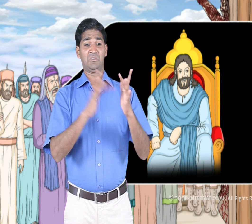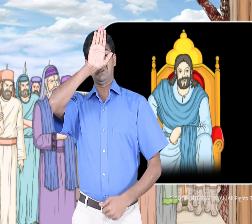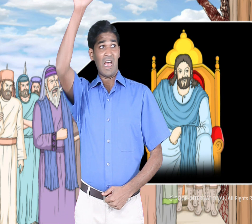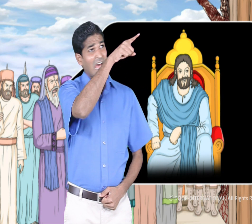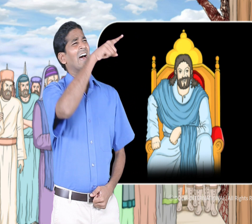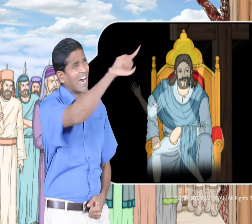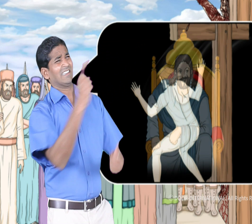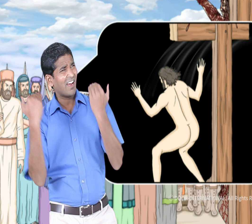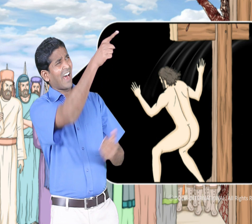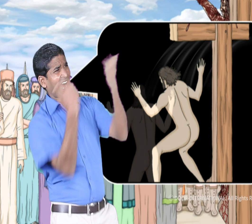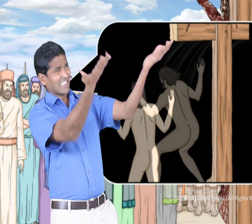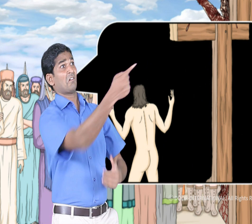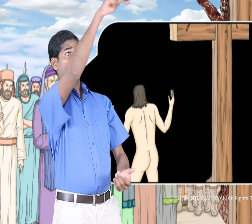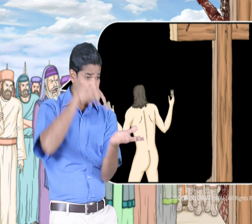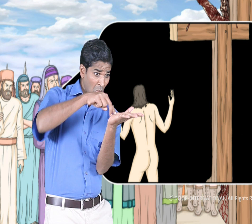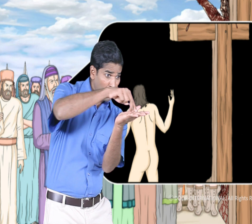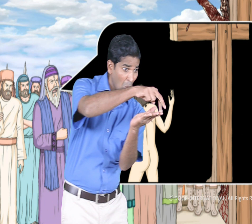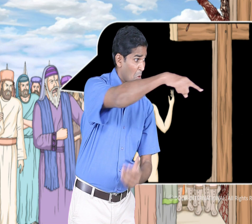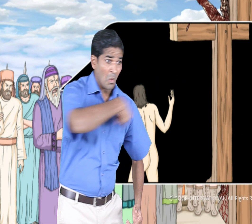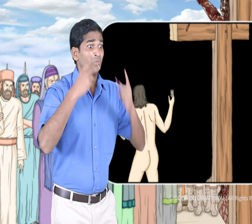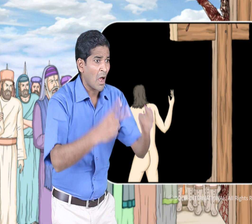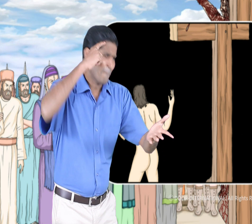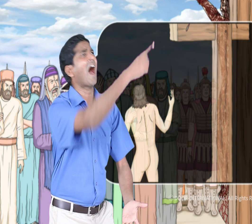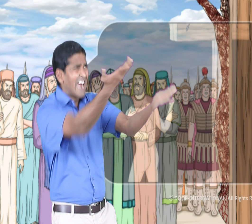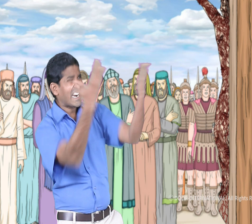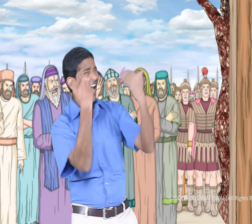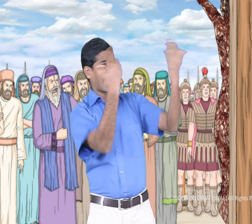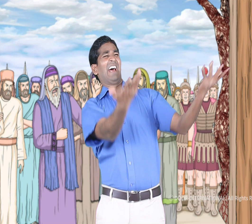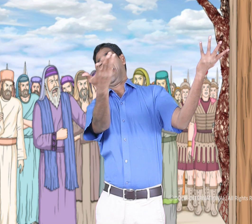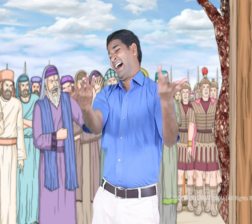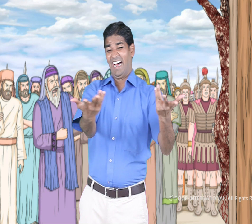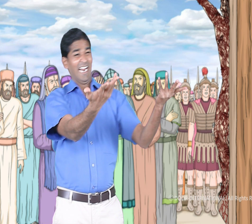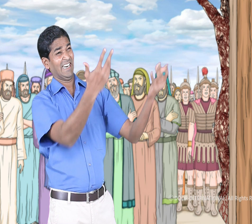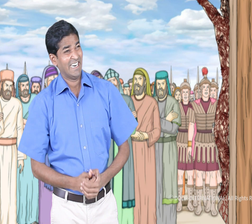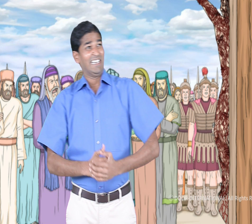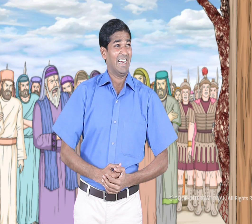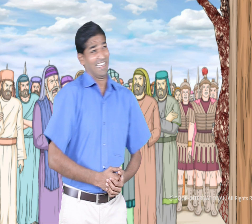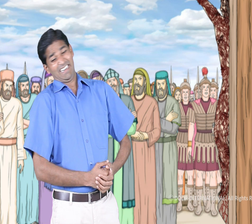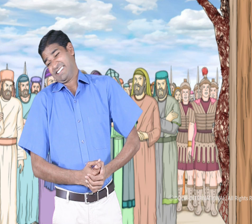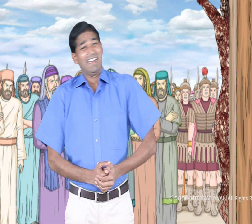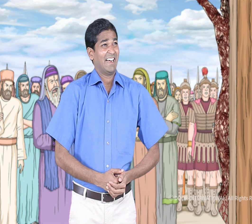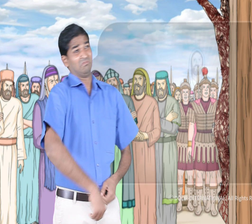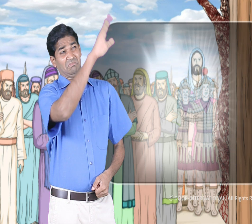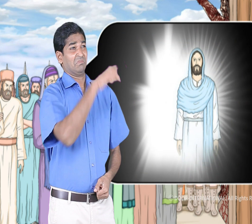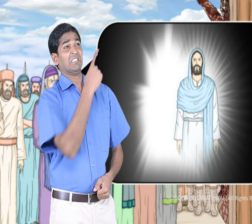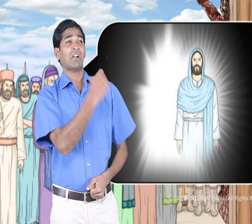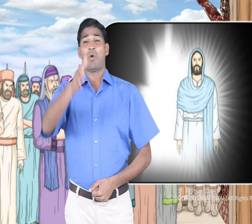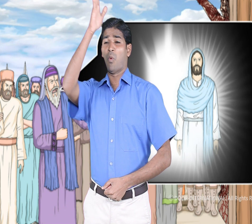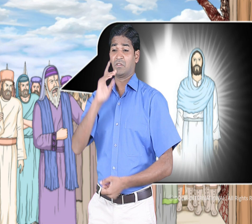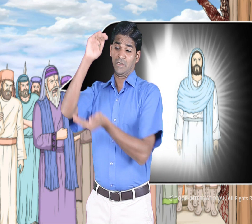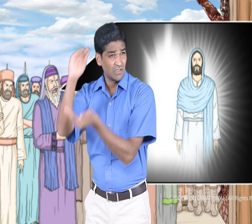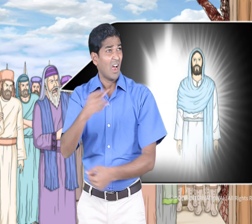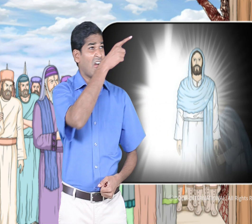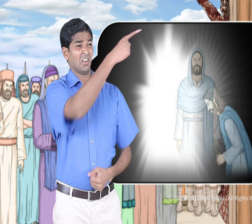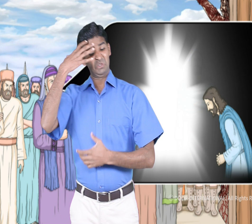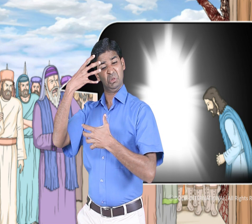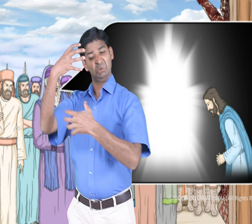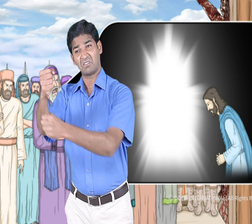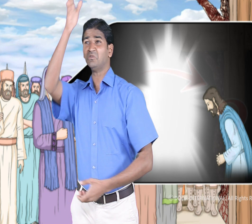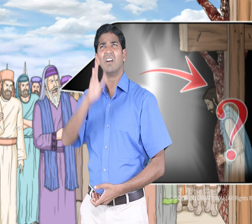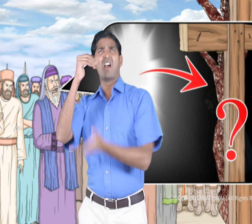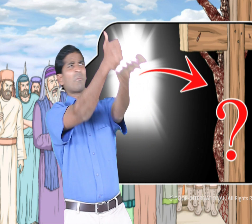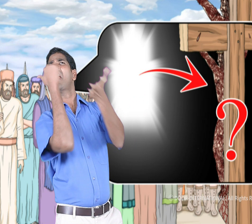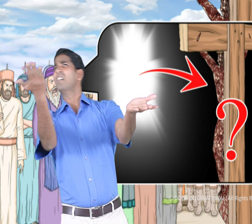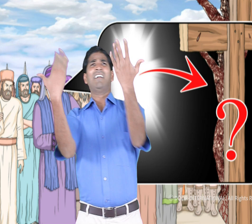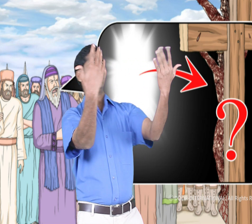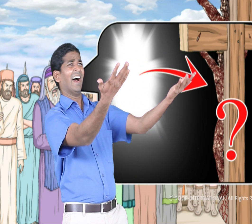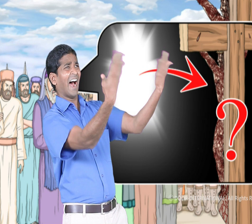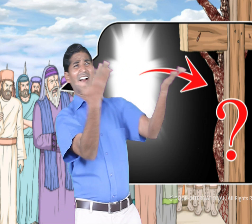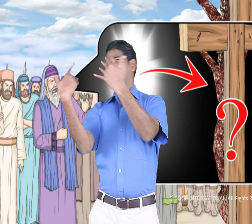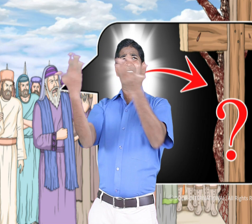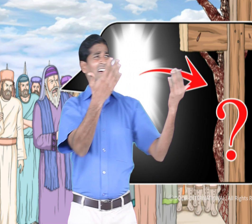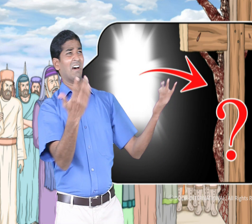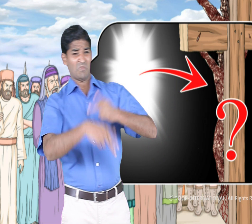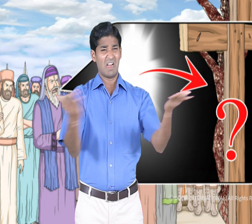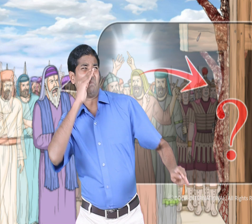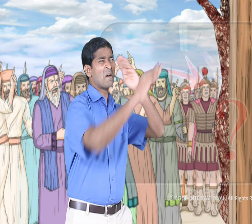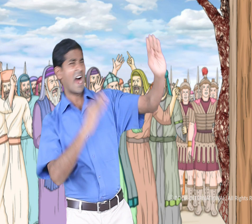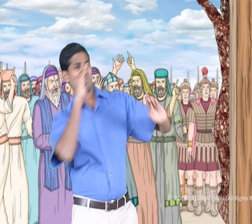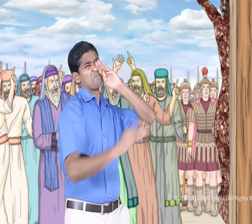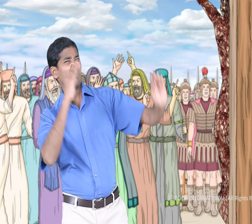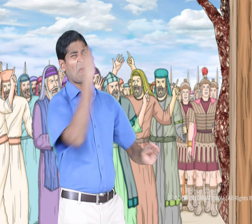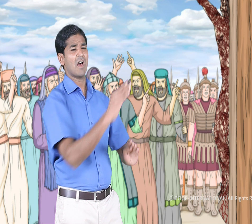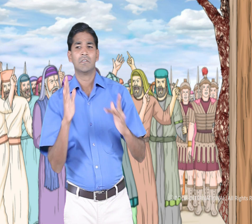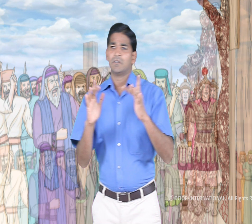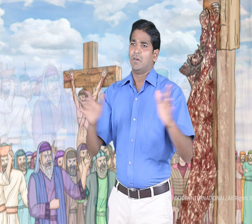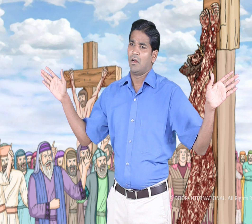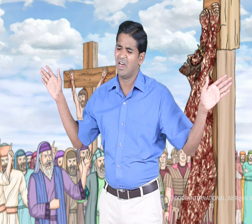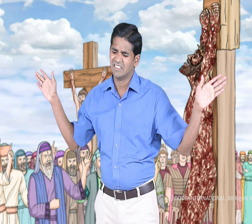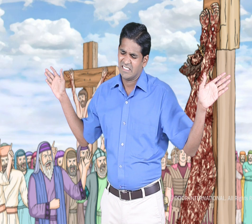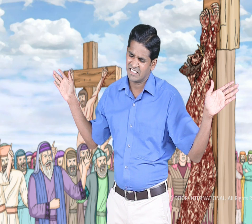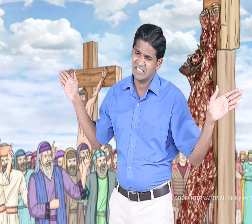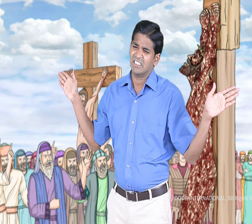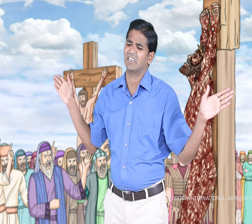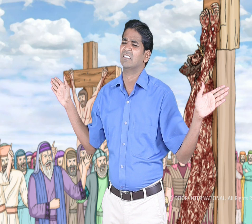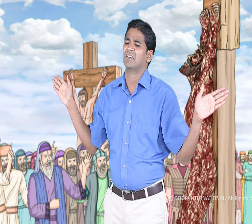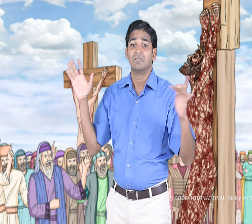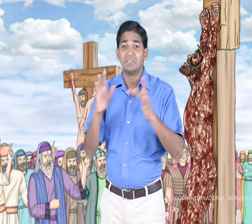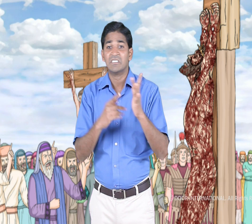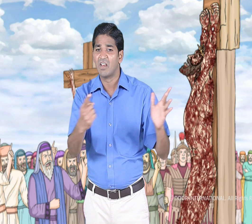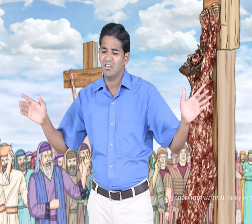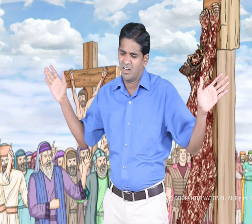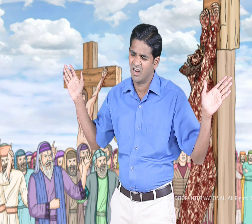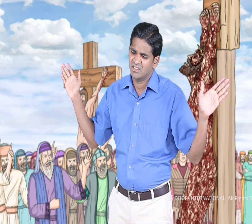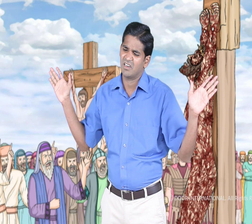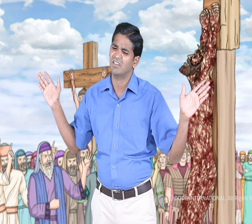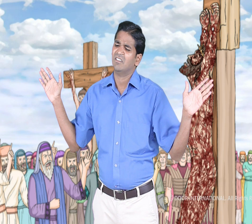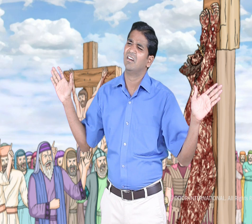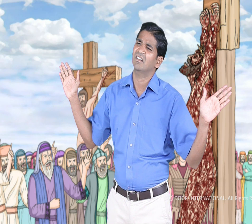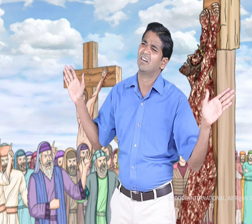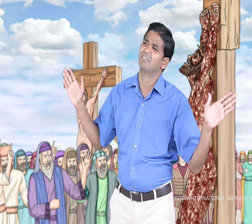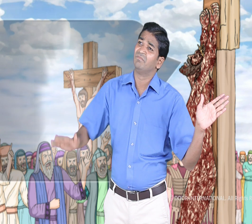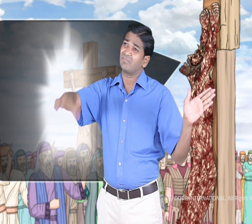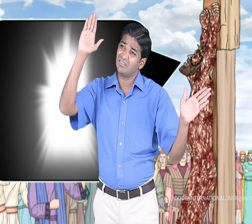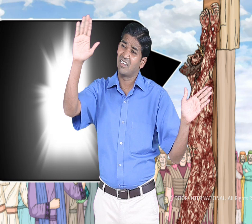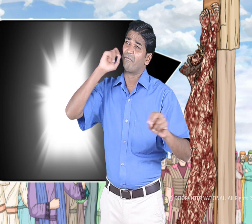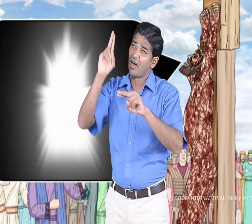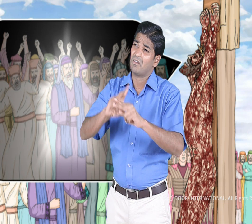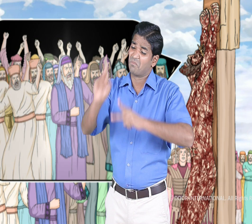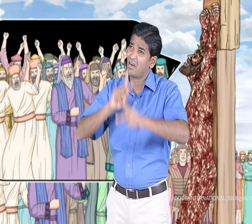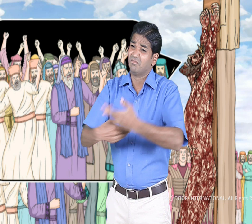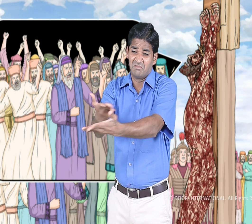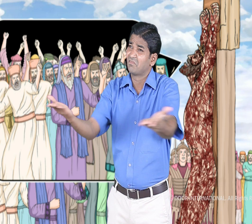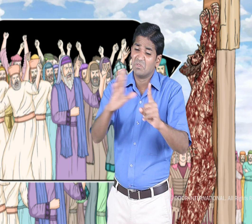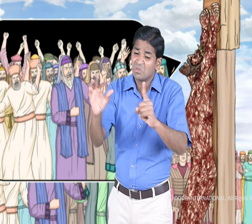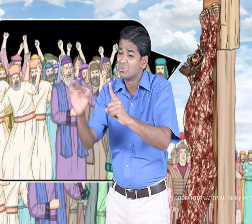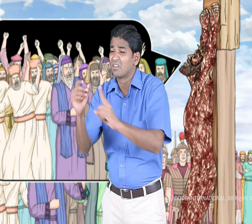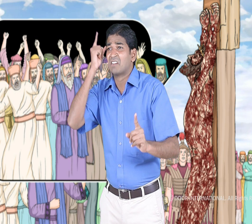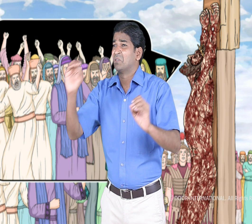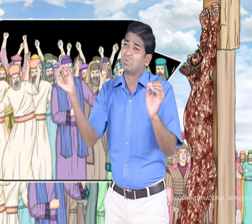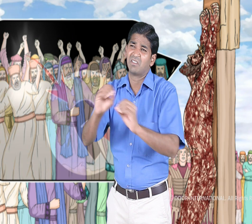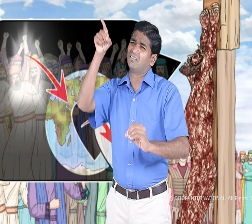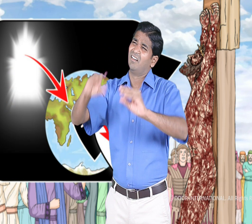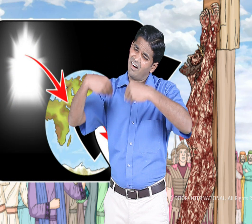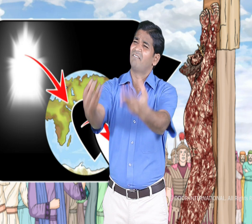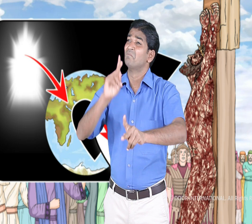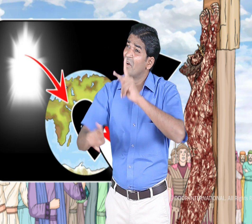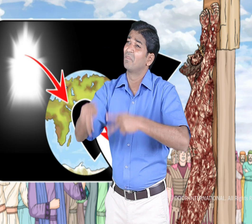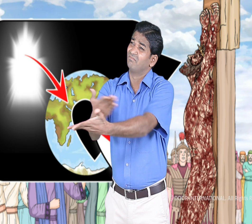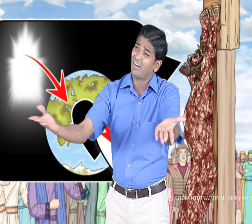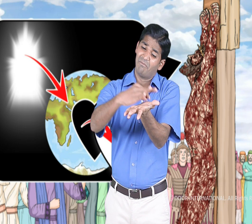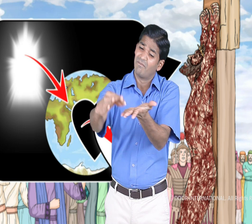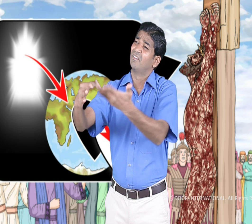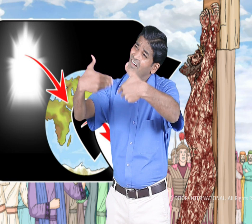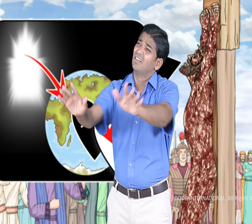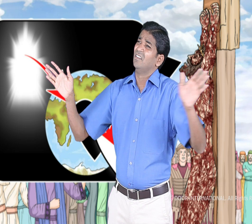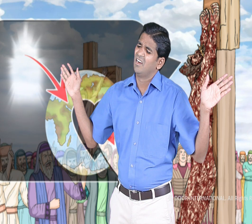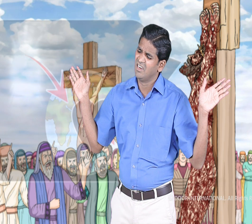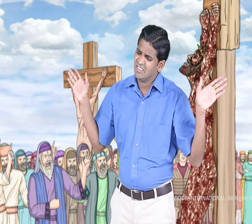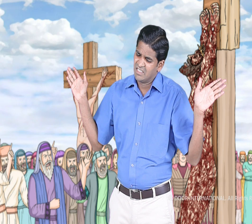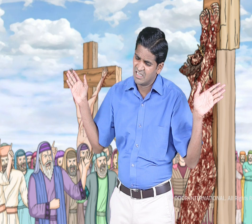Let Him come down now from the cross, and we will believe in Him.